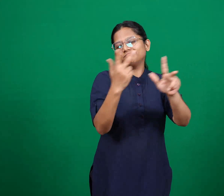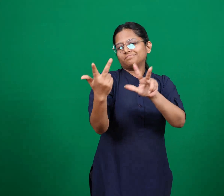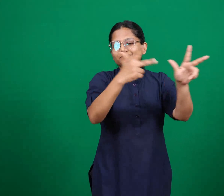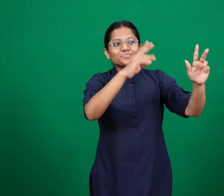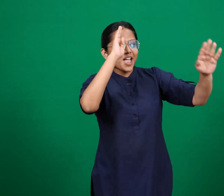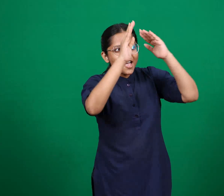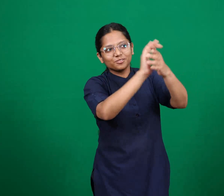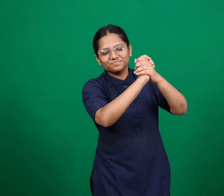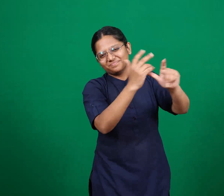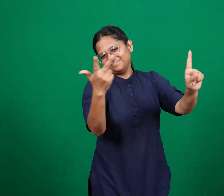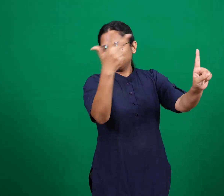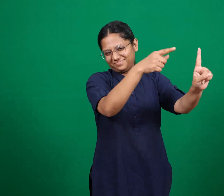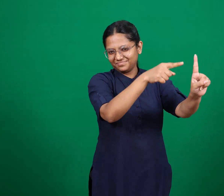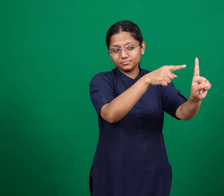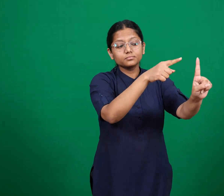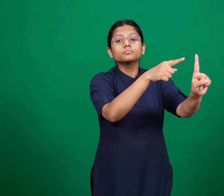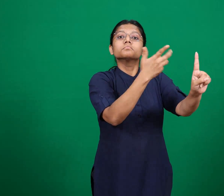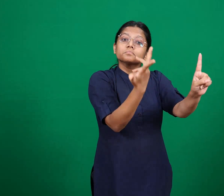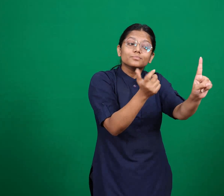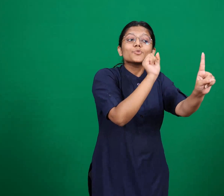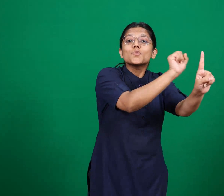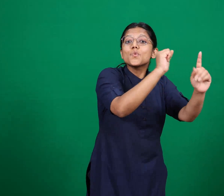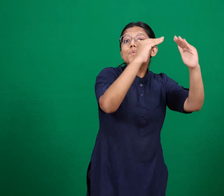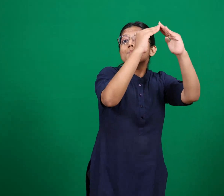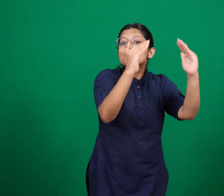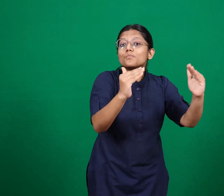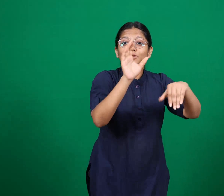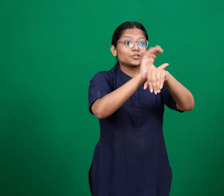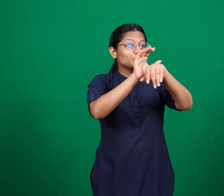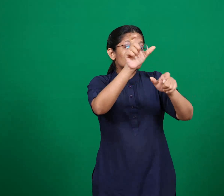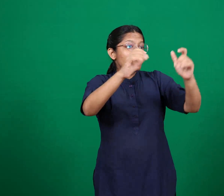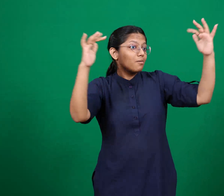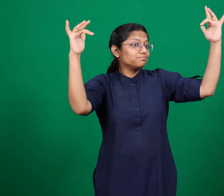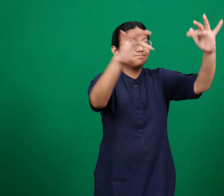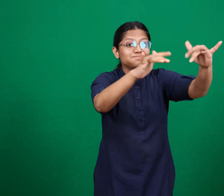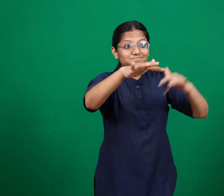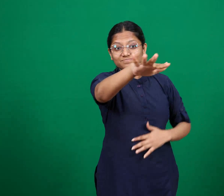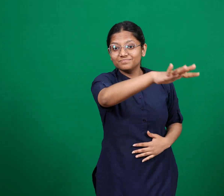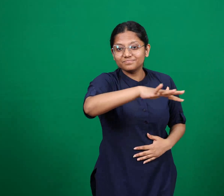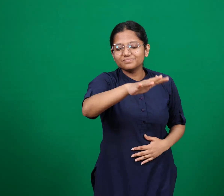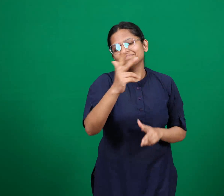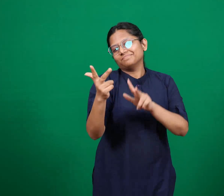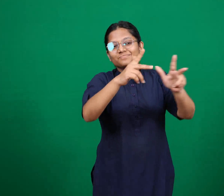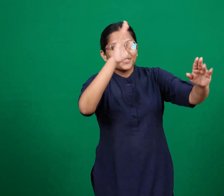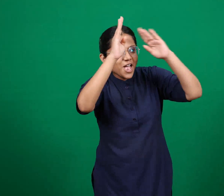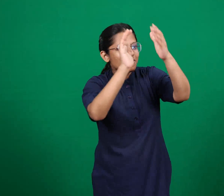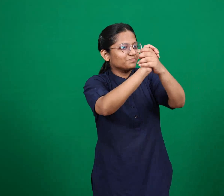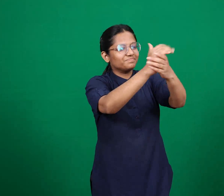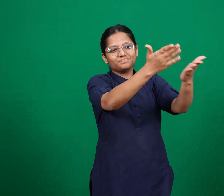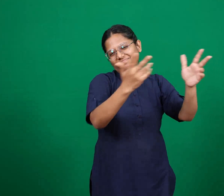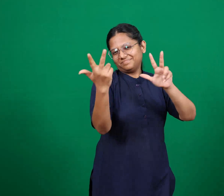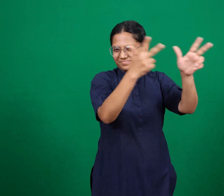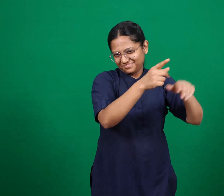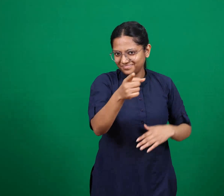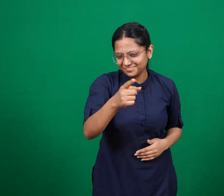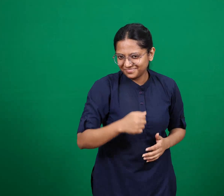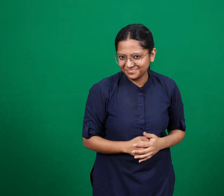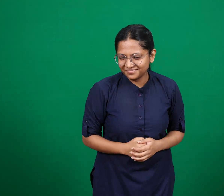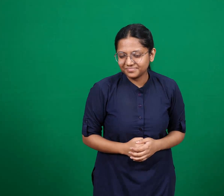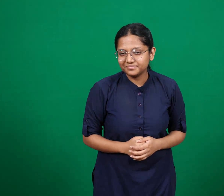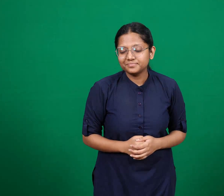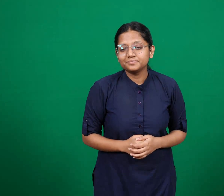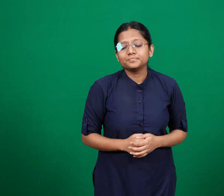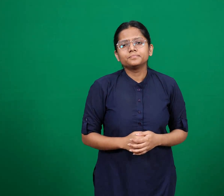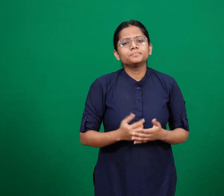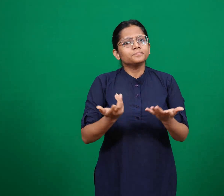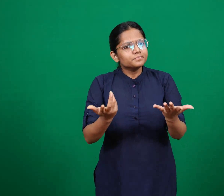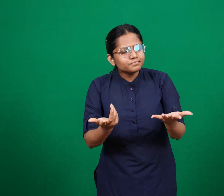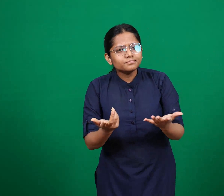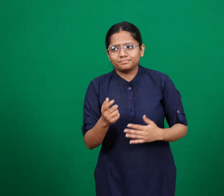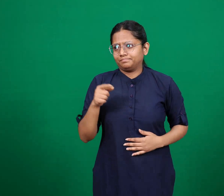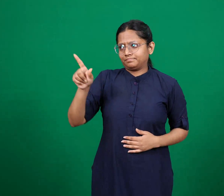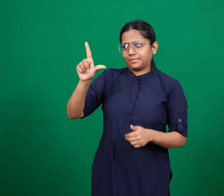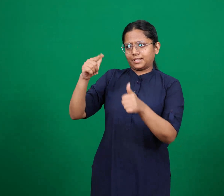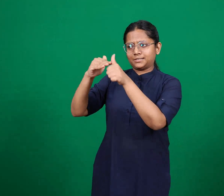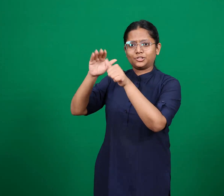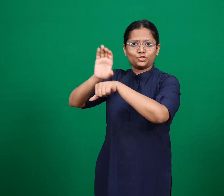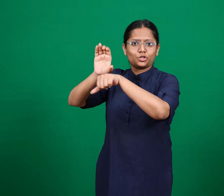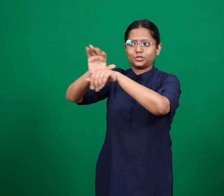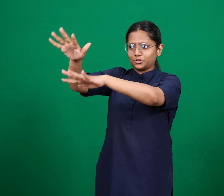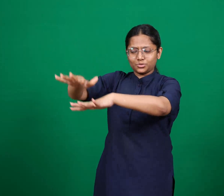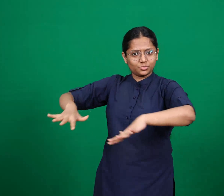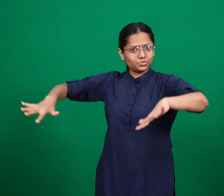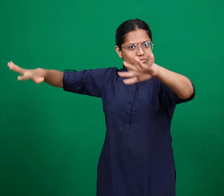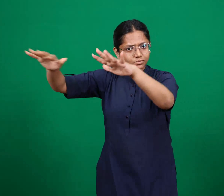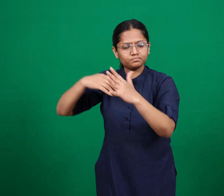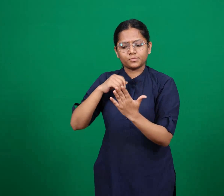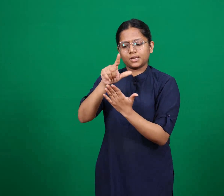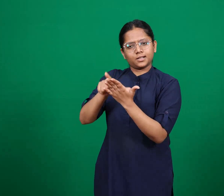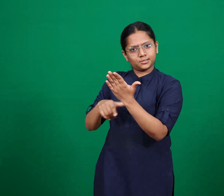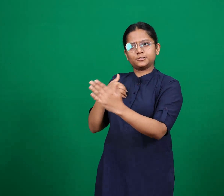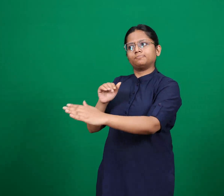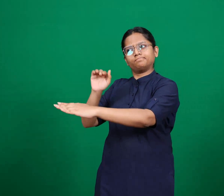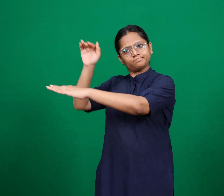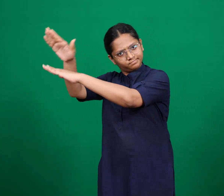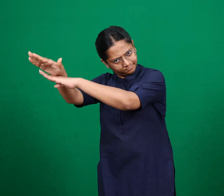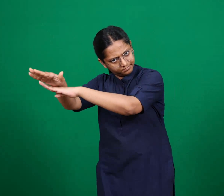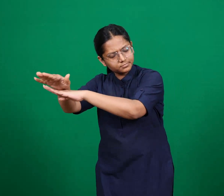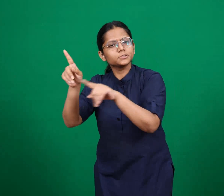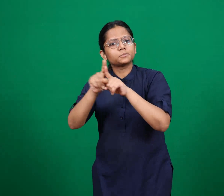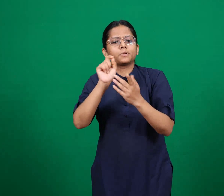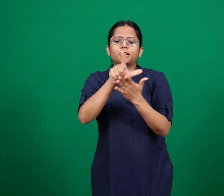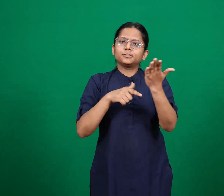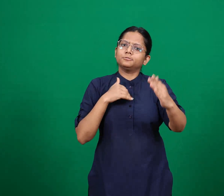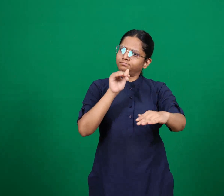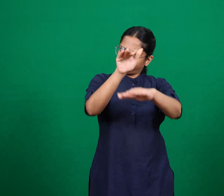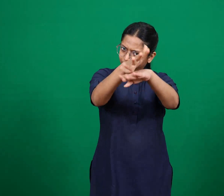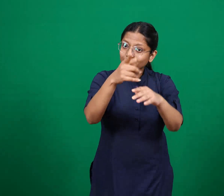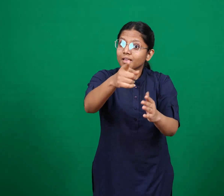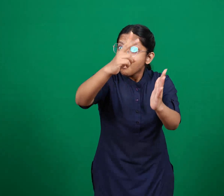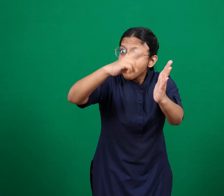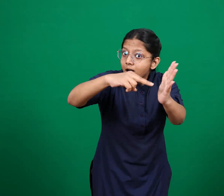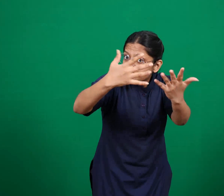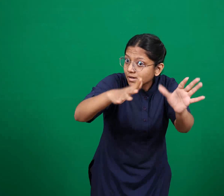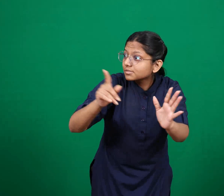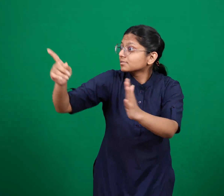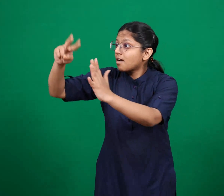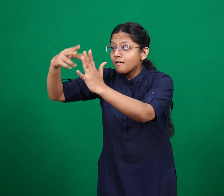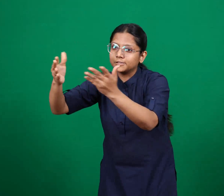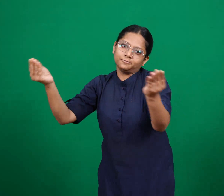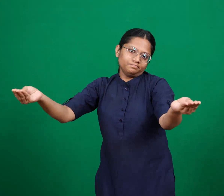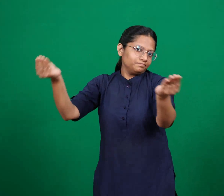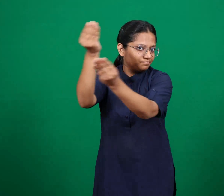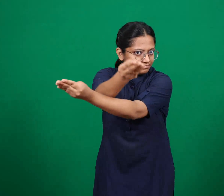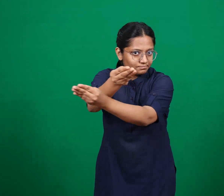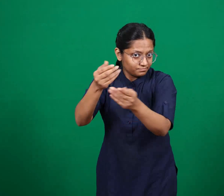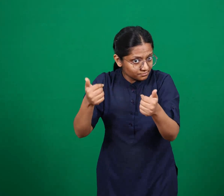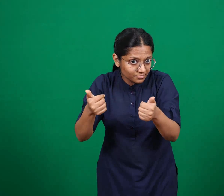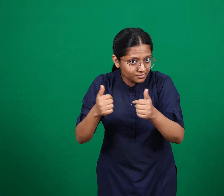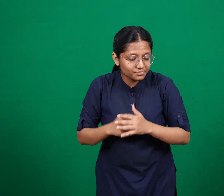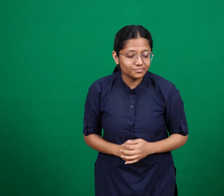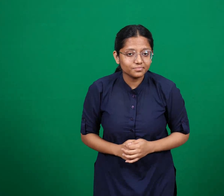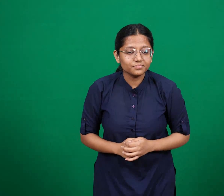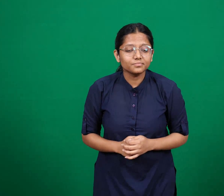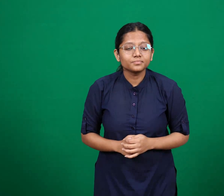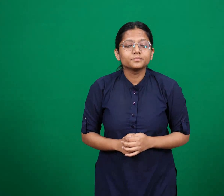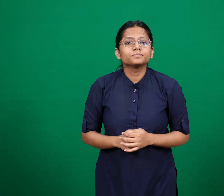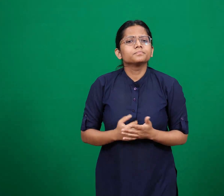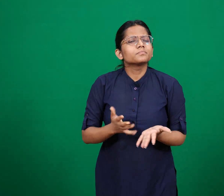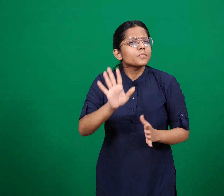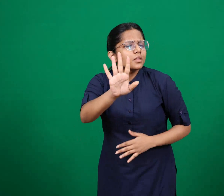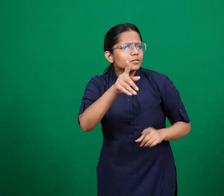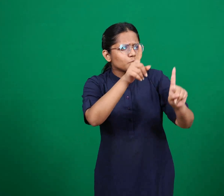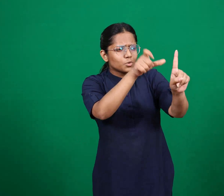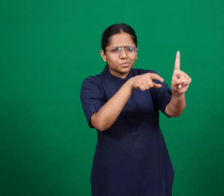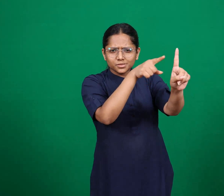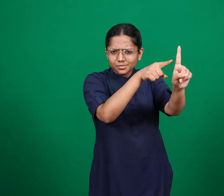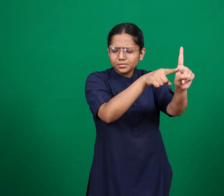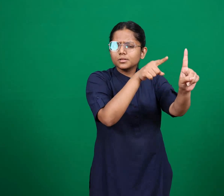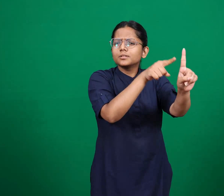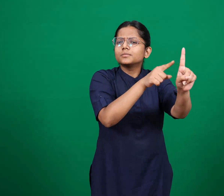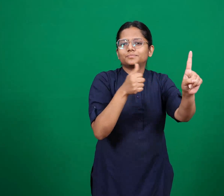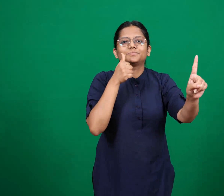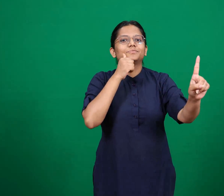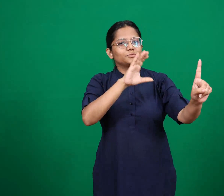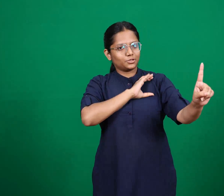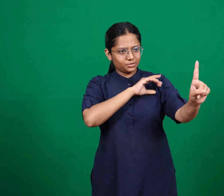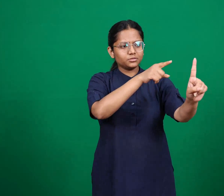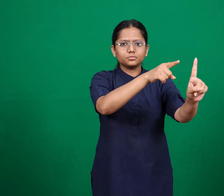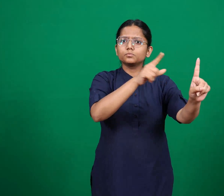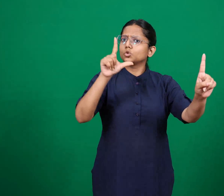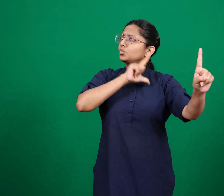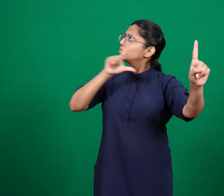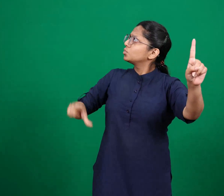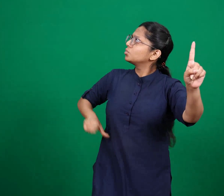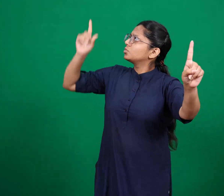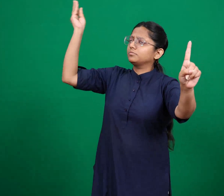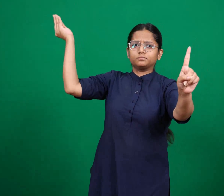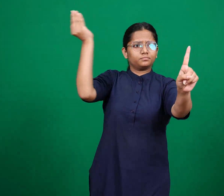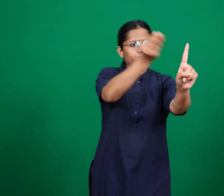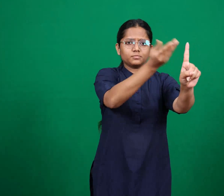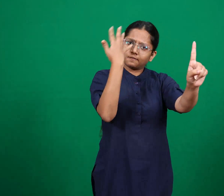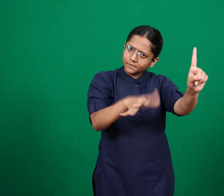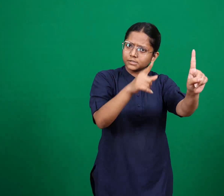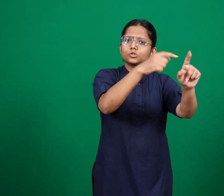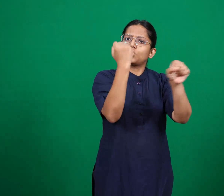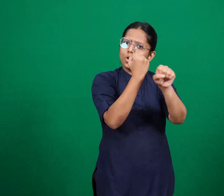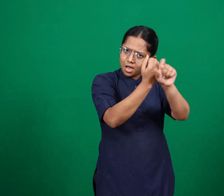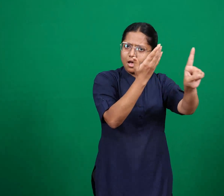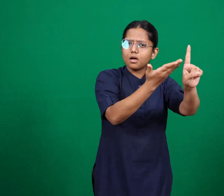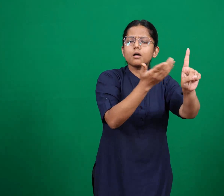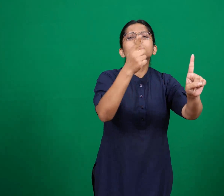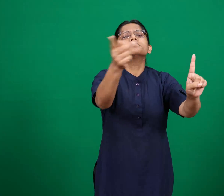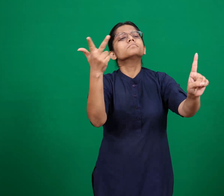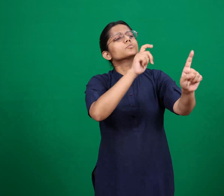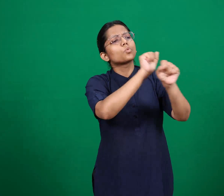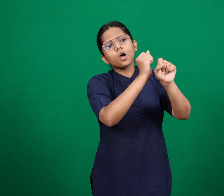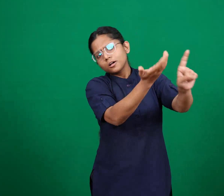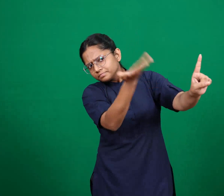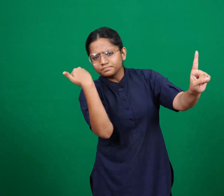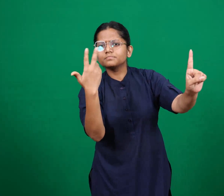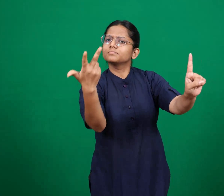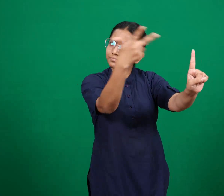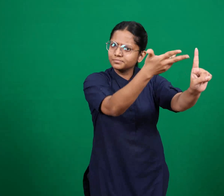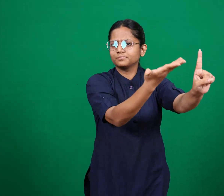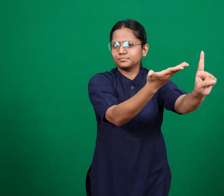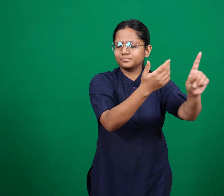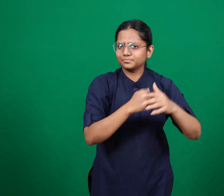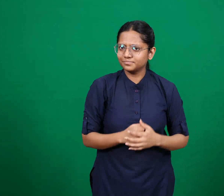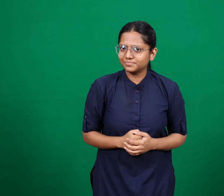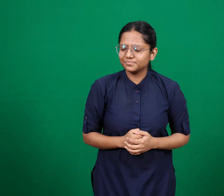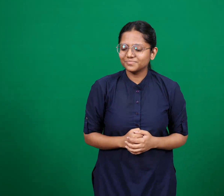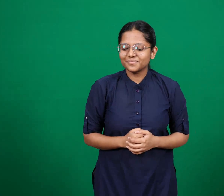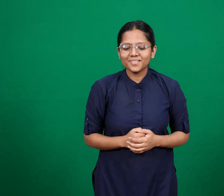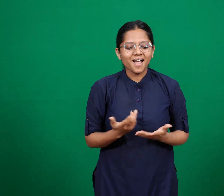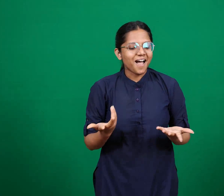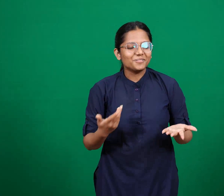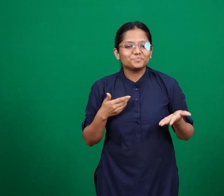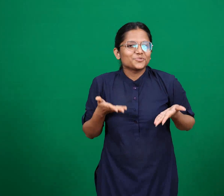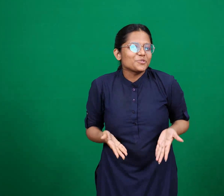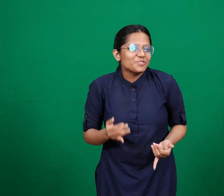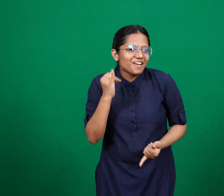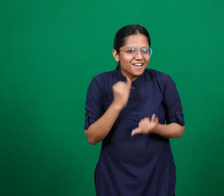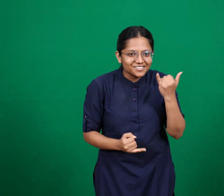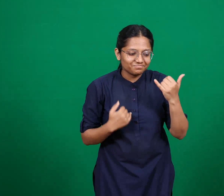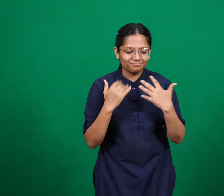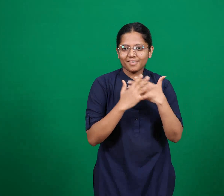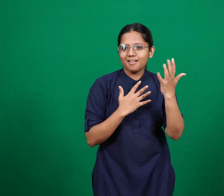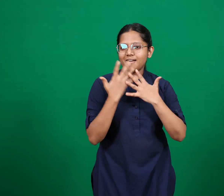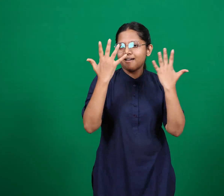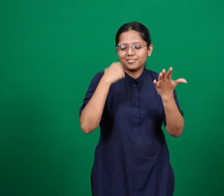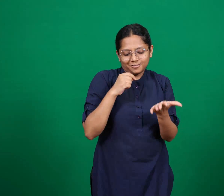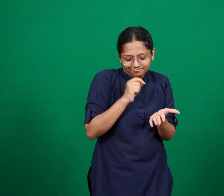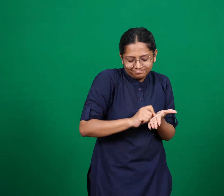After this letter has been read among you, make sure that it is also read in the church of the Laodiceans, and that you in turn read the letter from Laodicea.